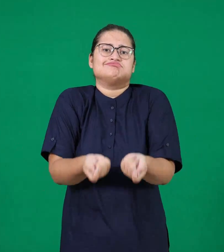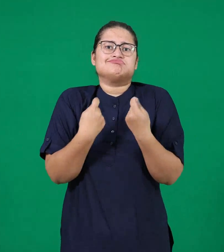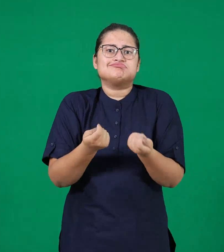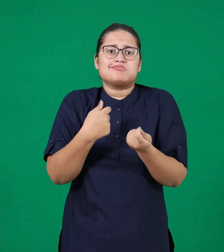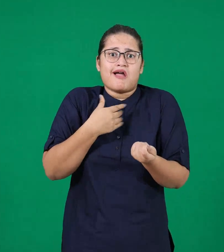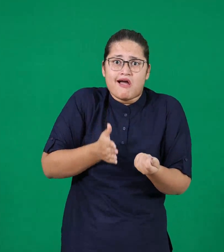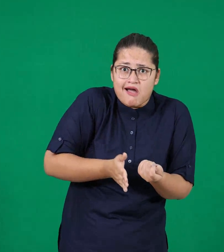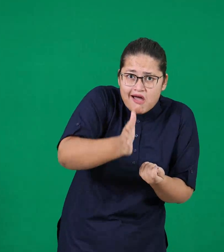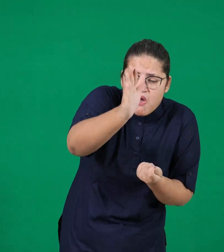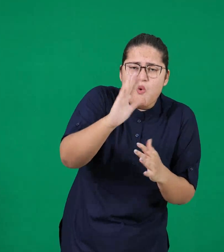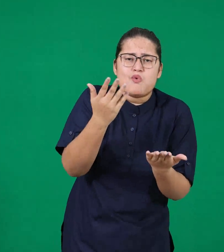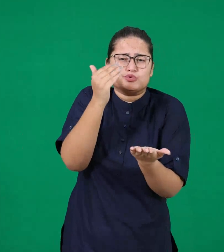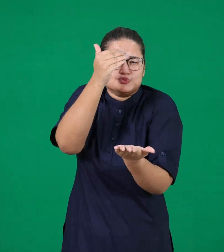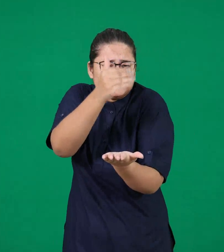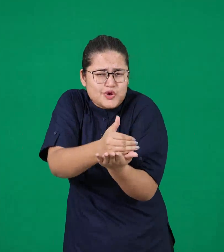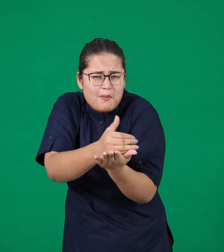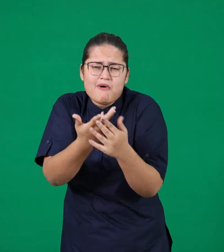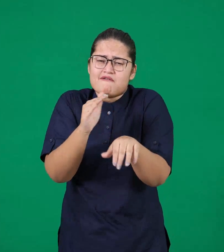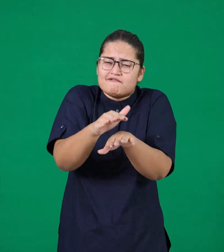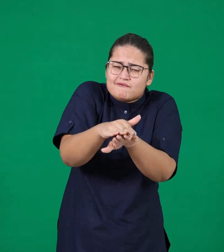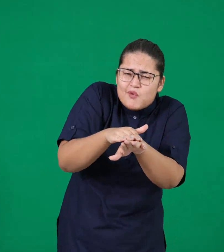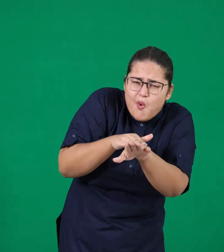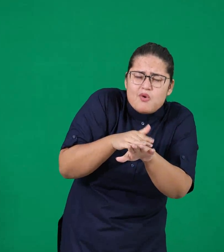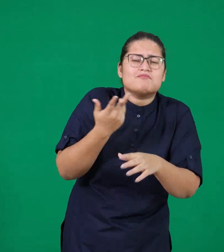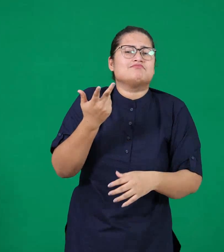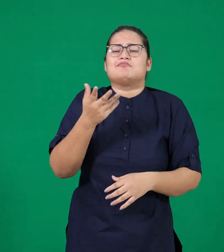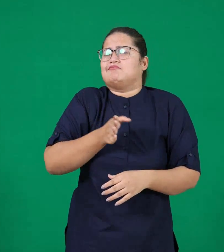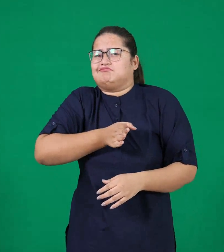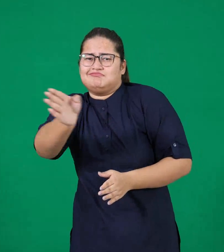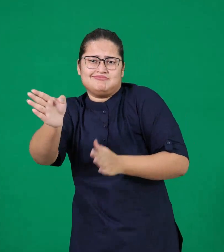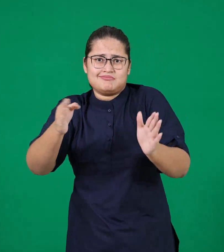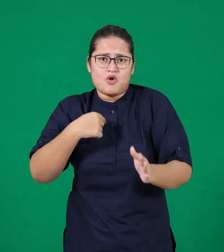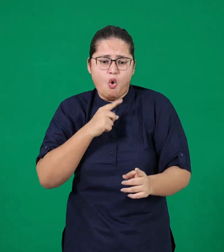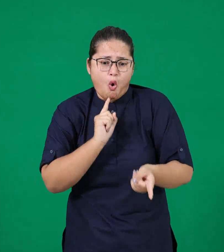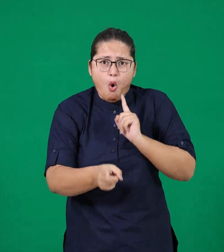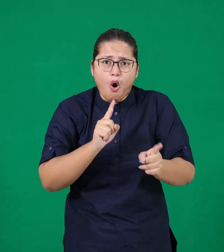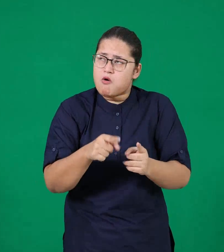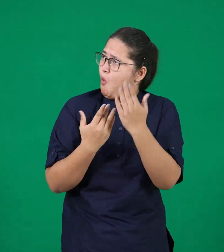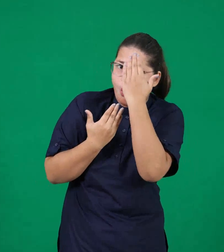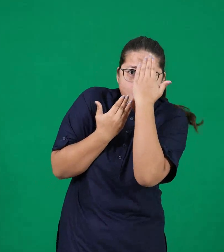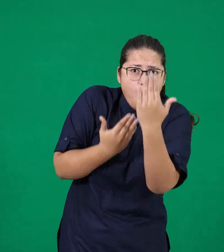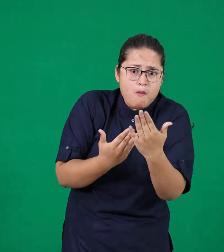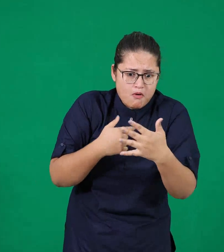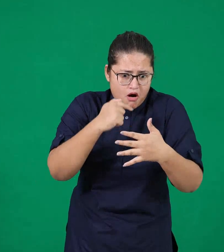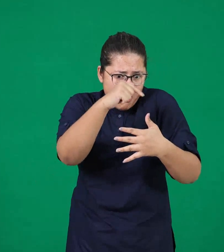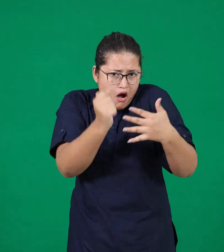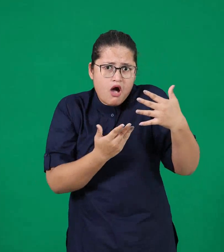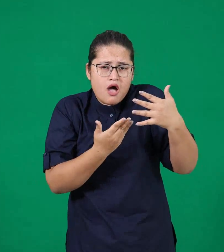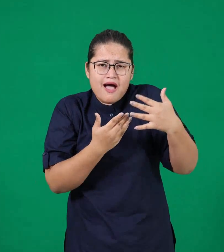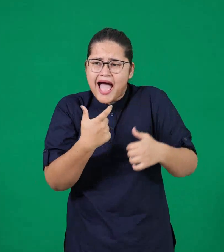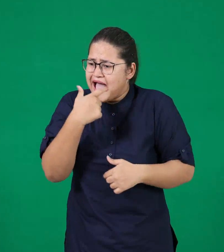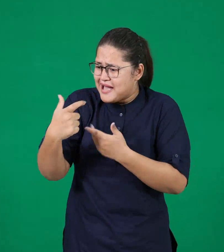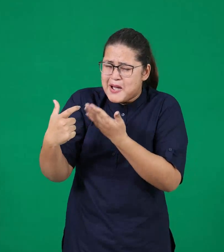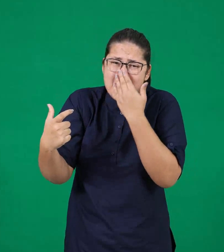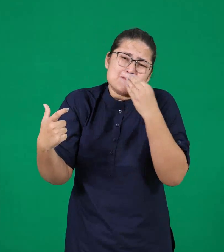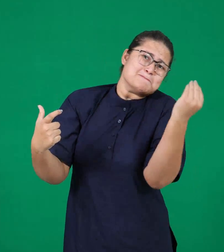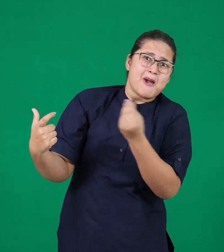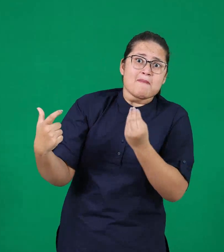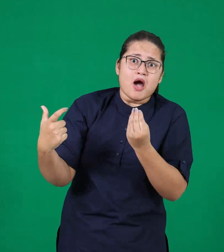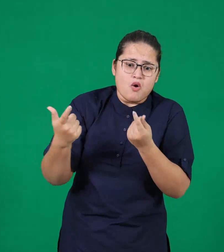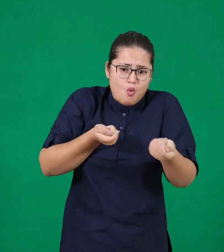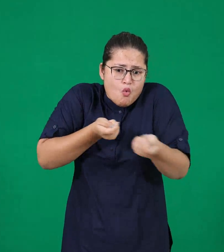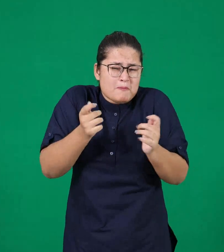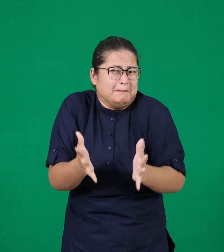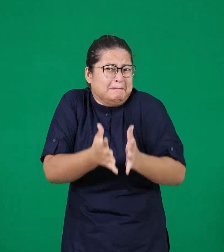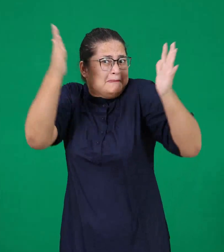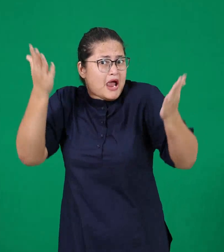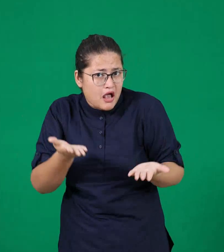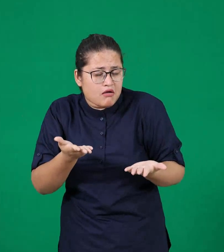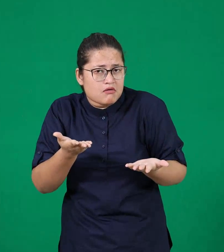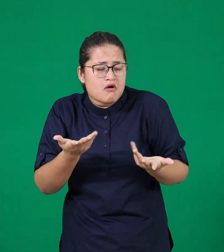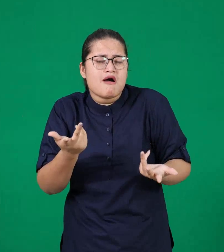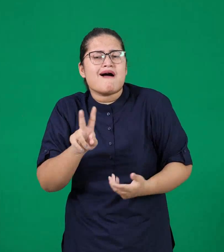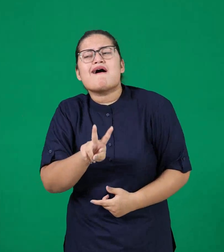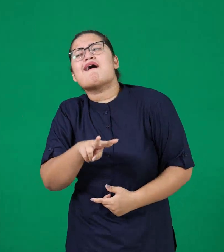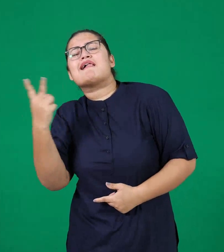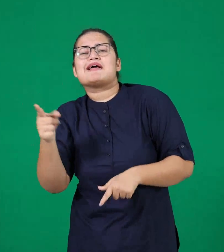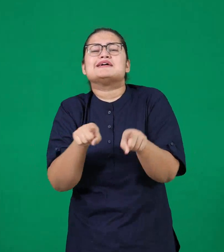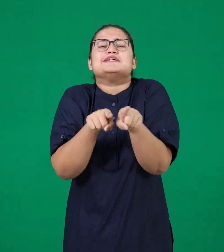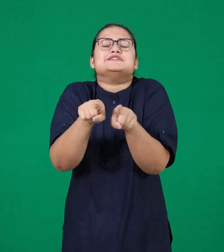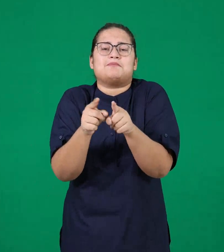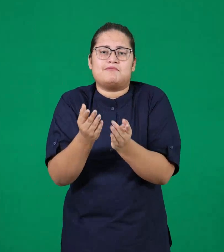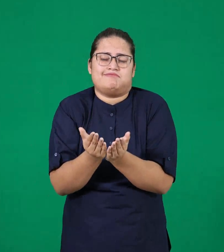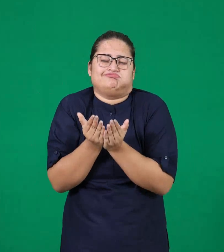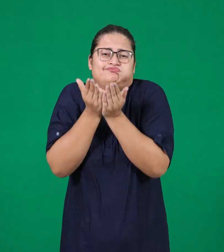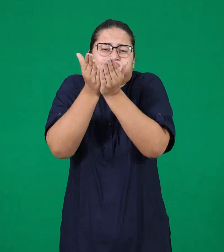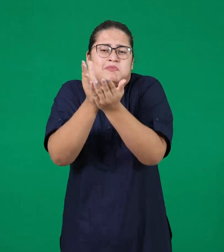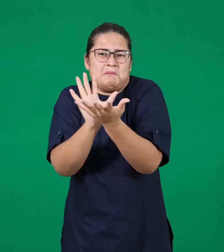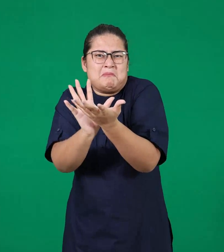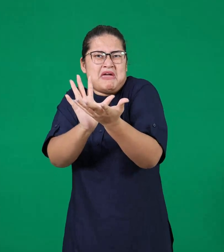Consider ships as well.